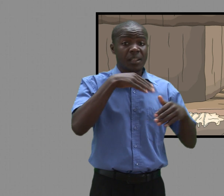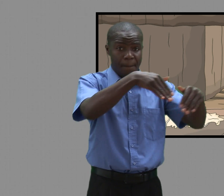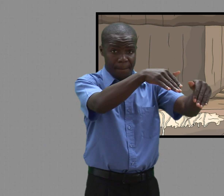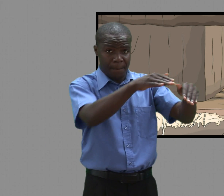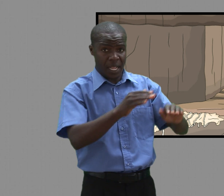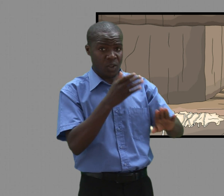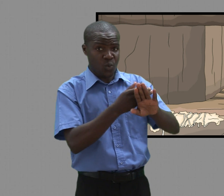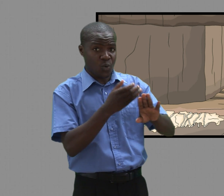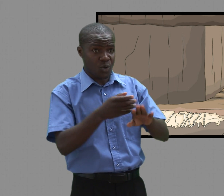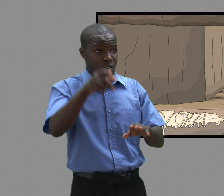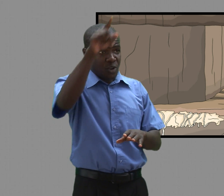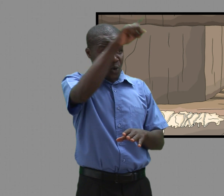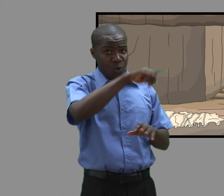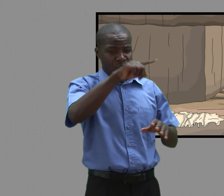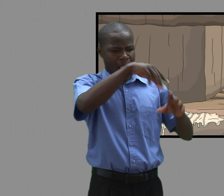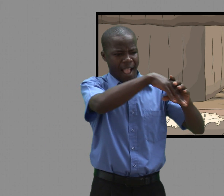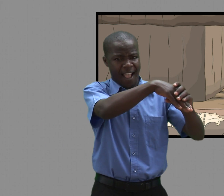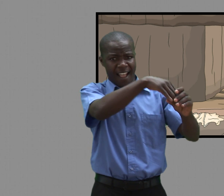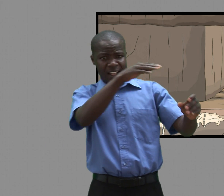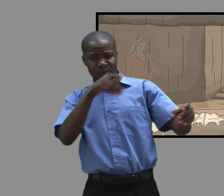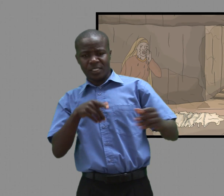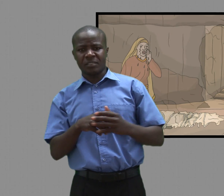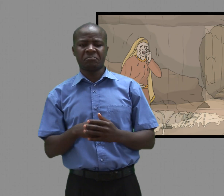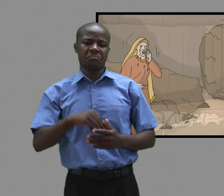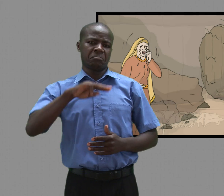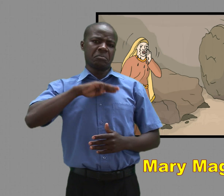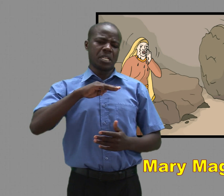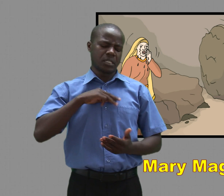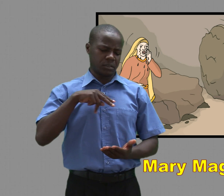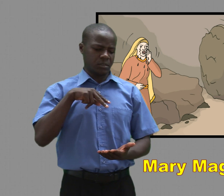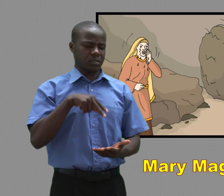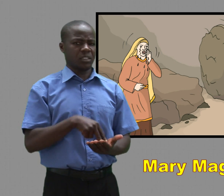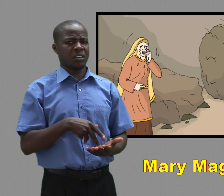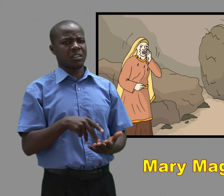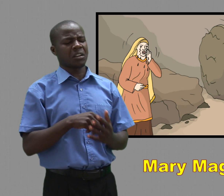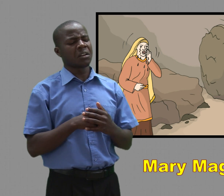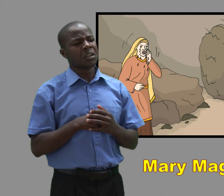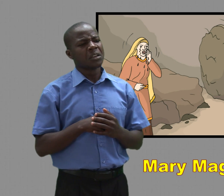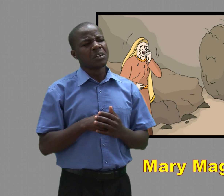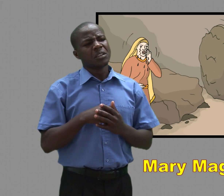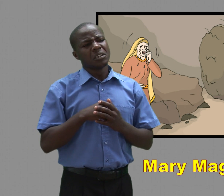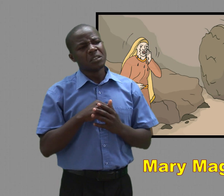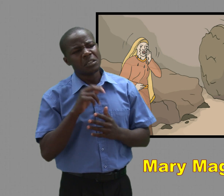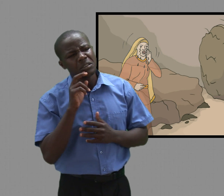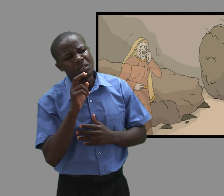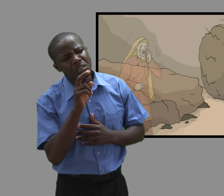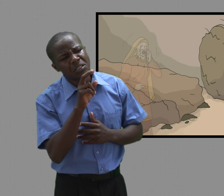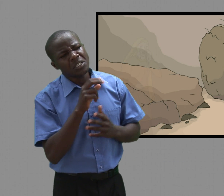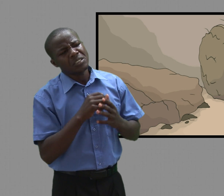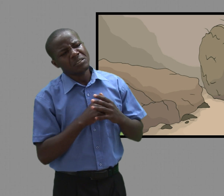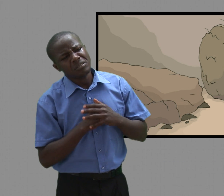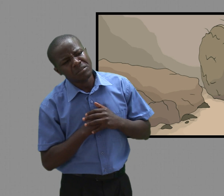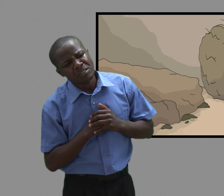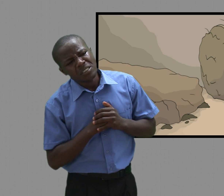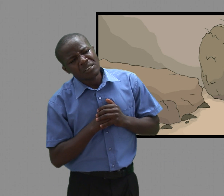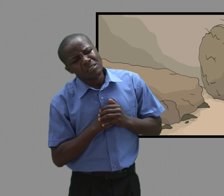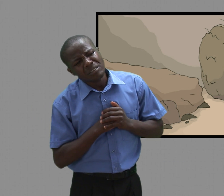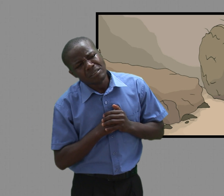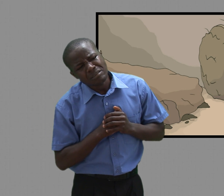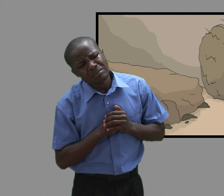But Mary stood outside the tomb weeping.